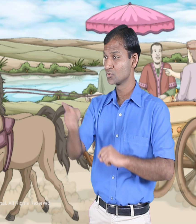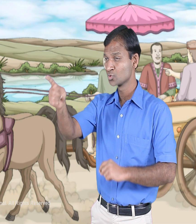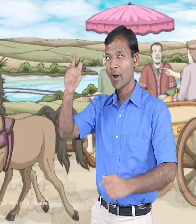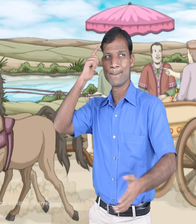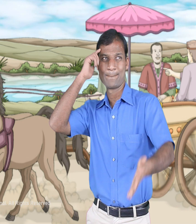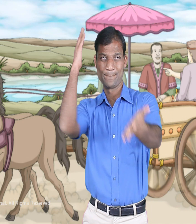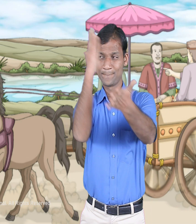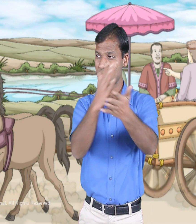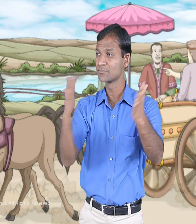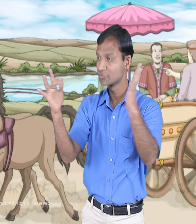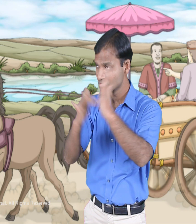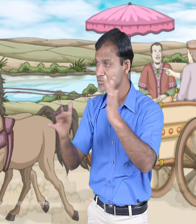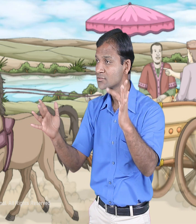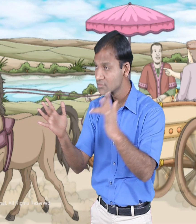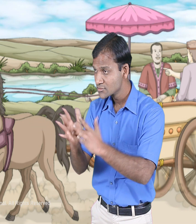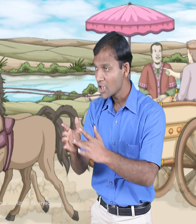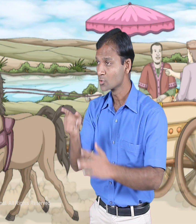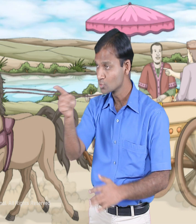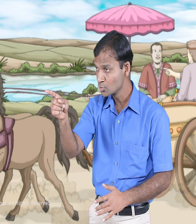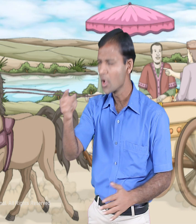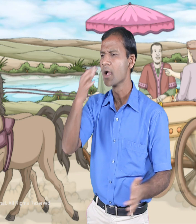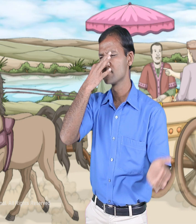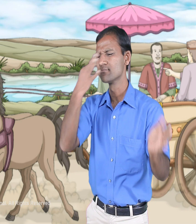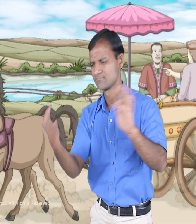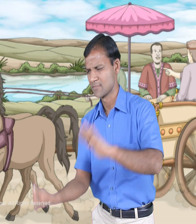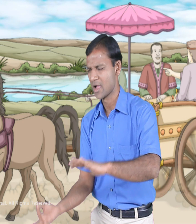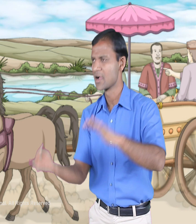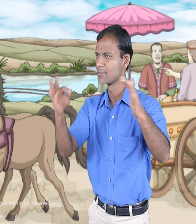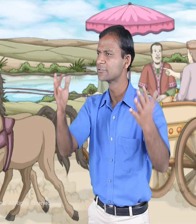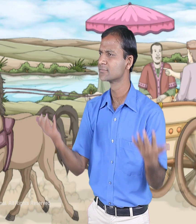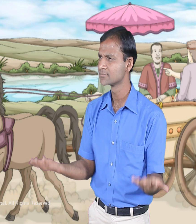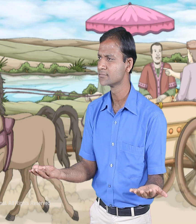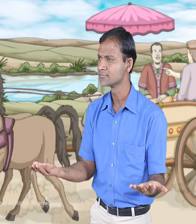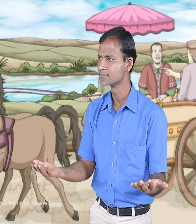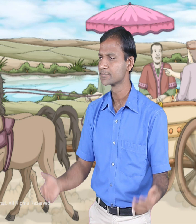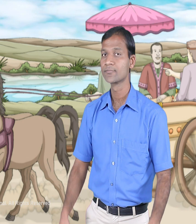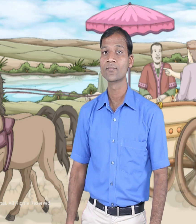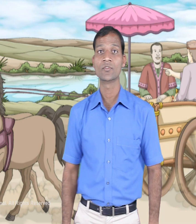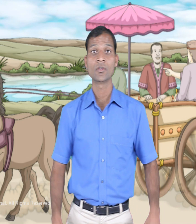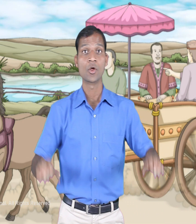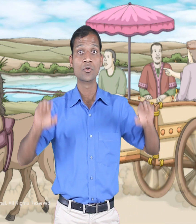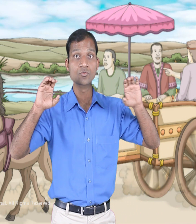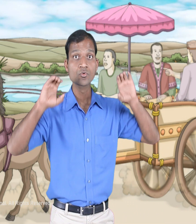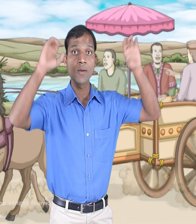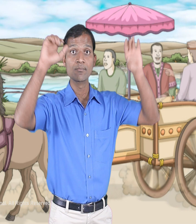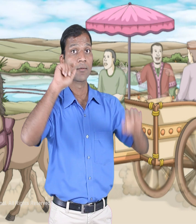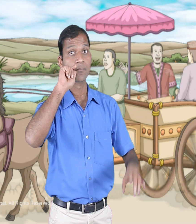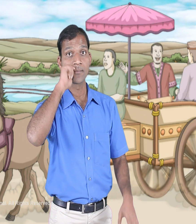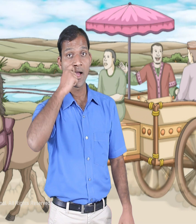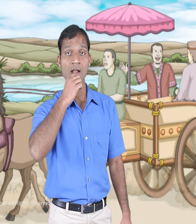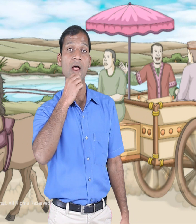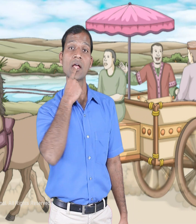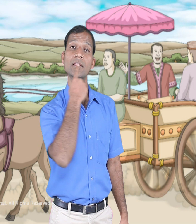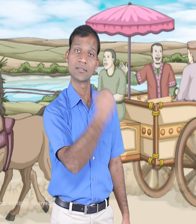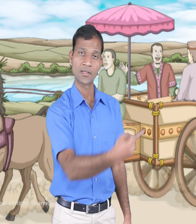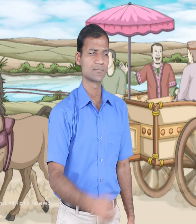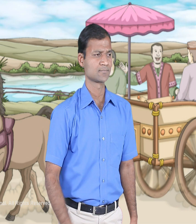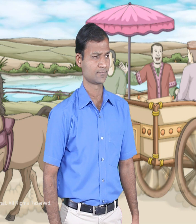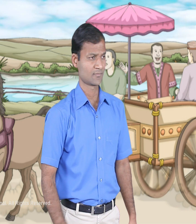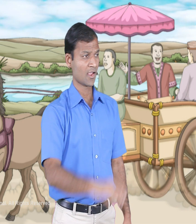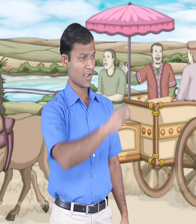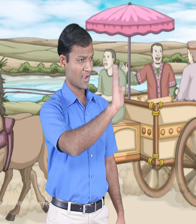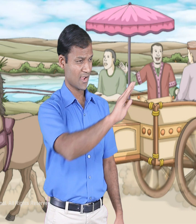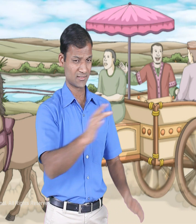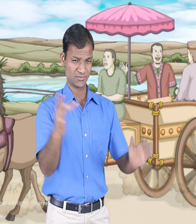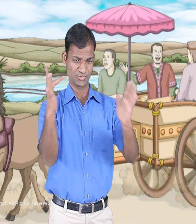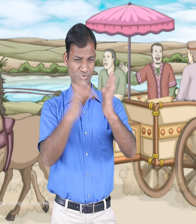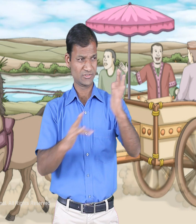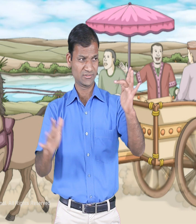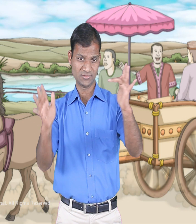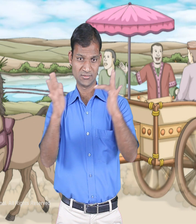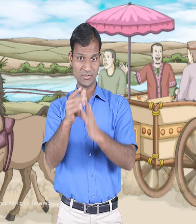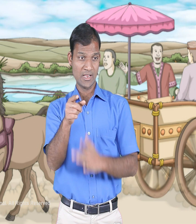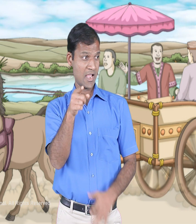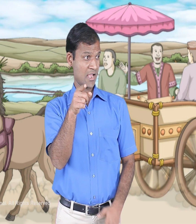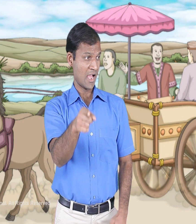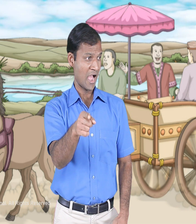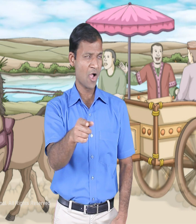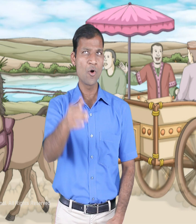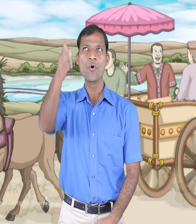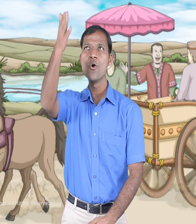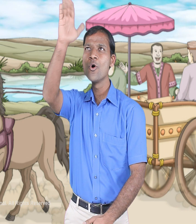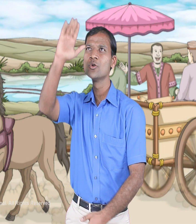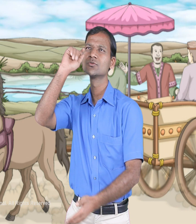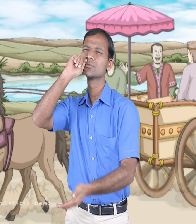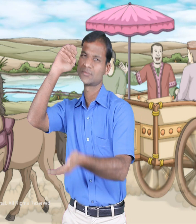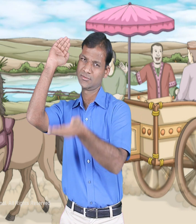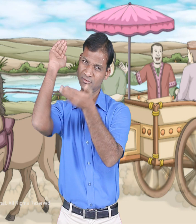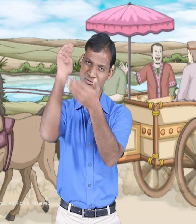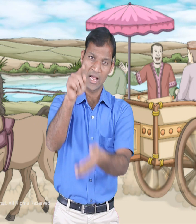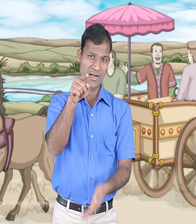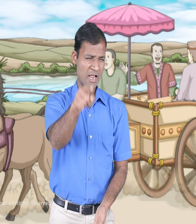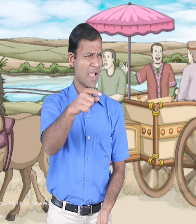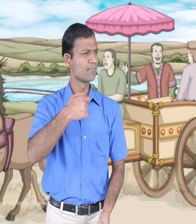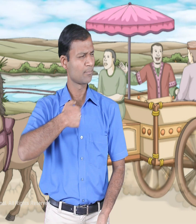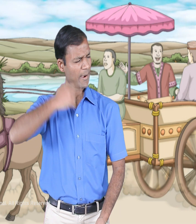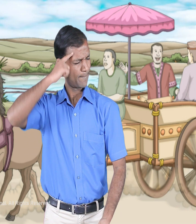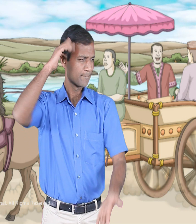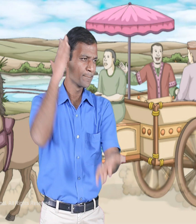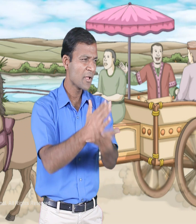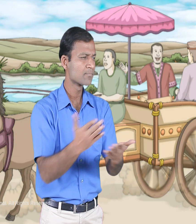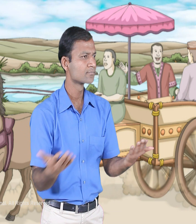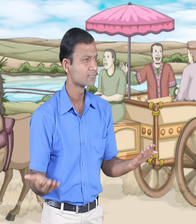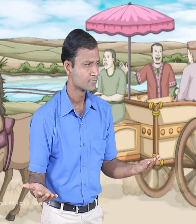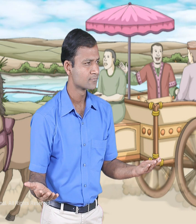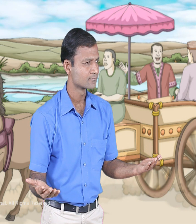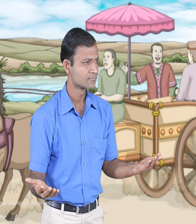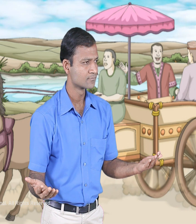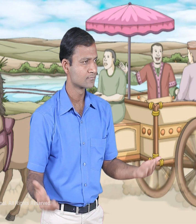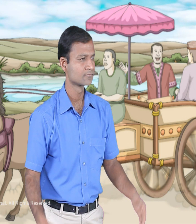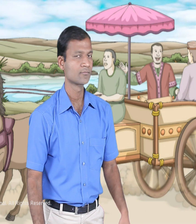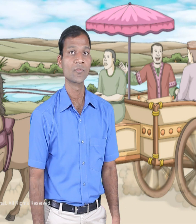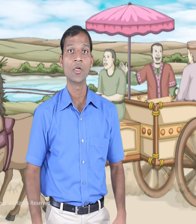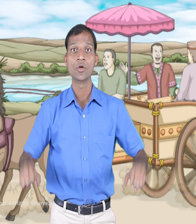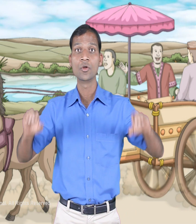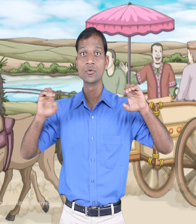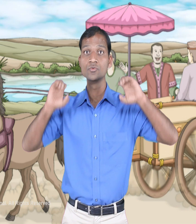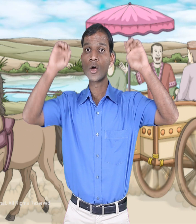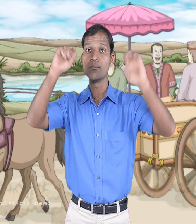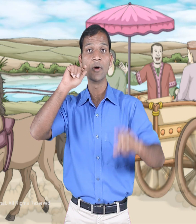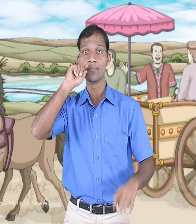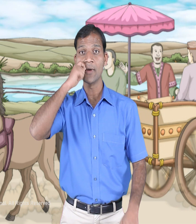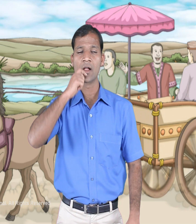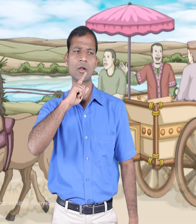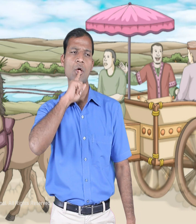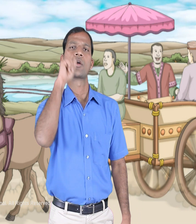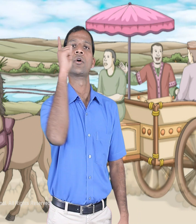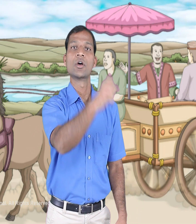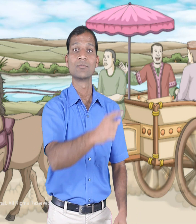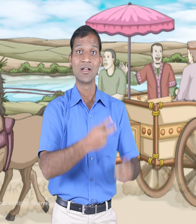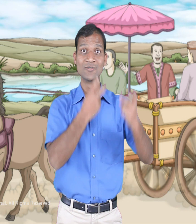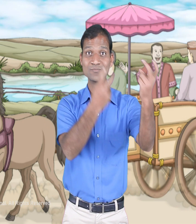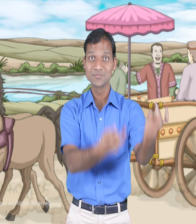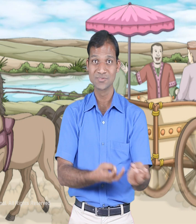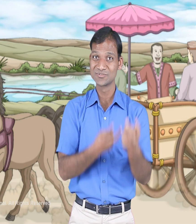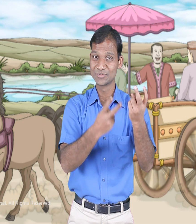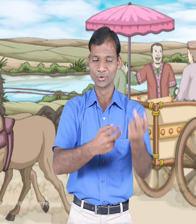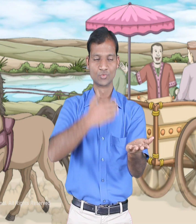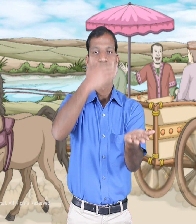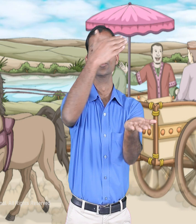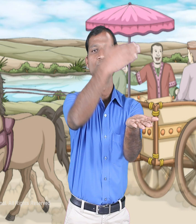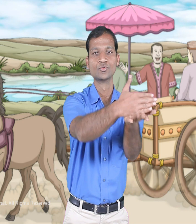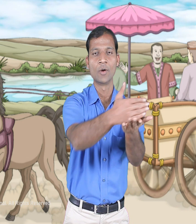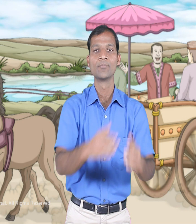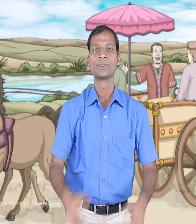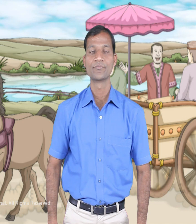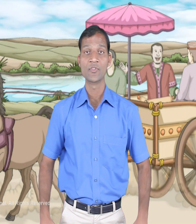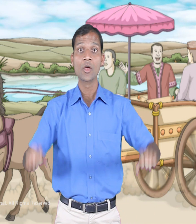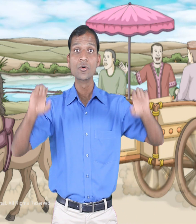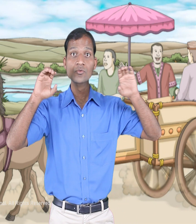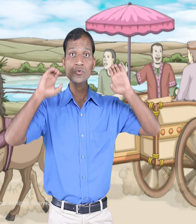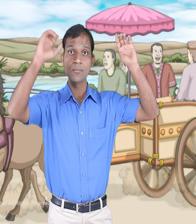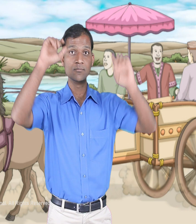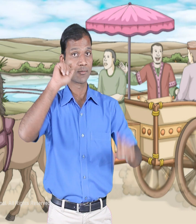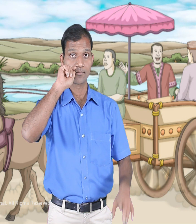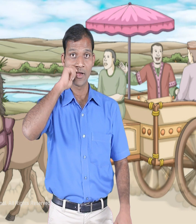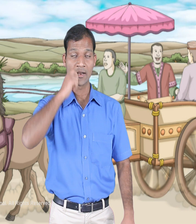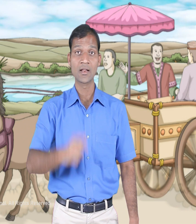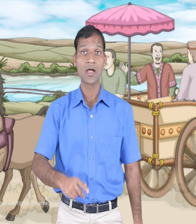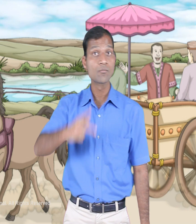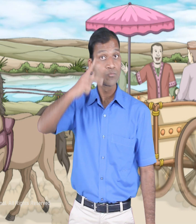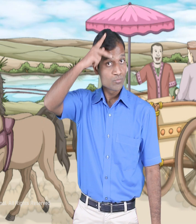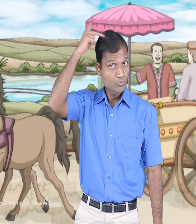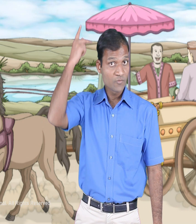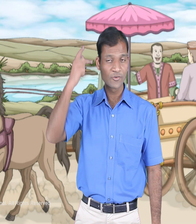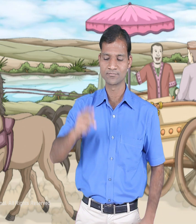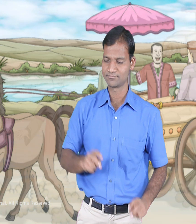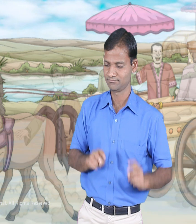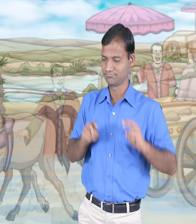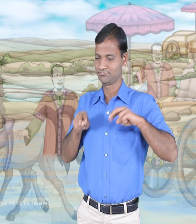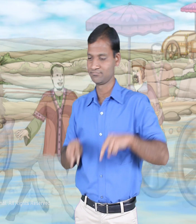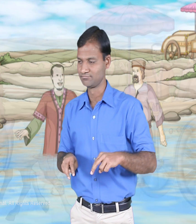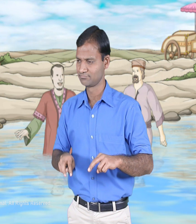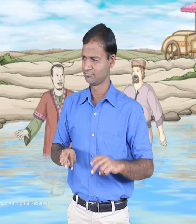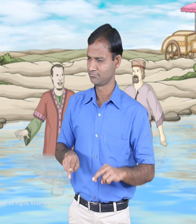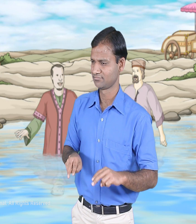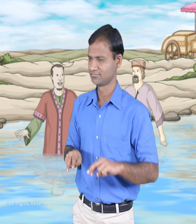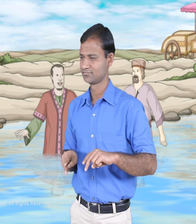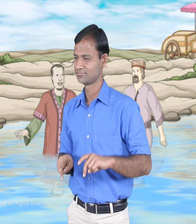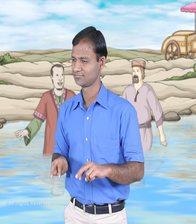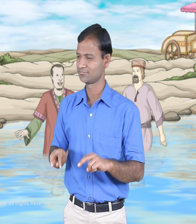What is there to prevent me from being baptized?” And he gave orders to stop the chariot.